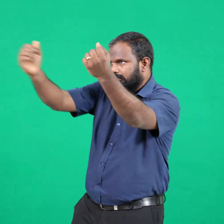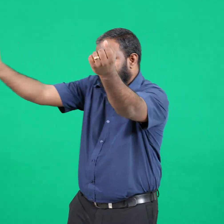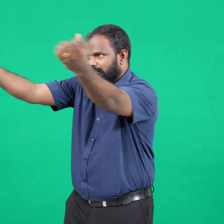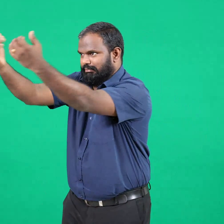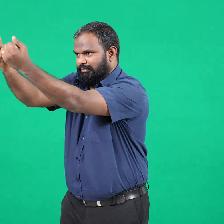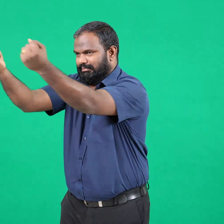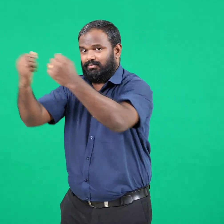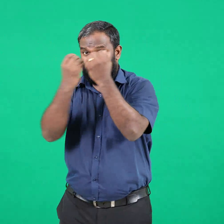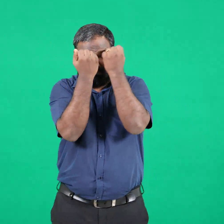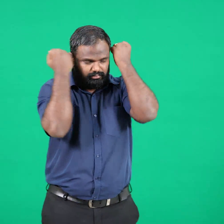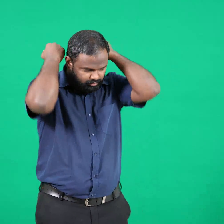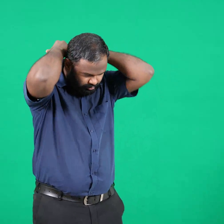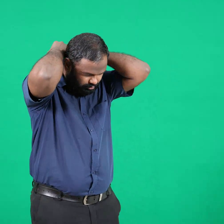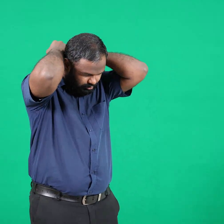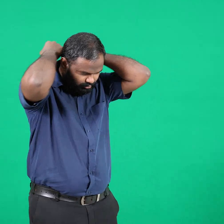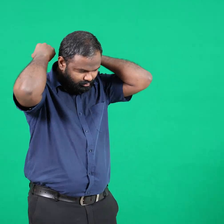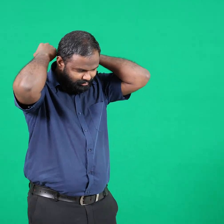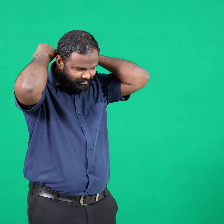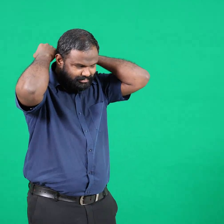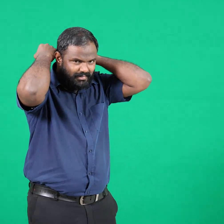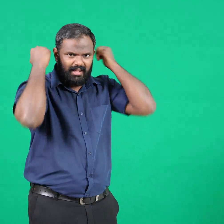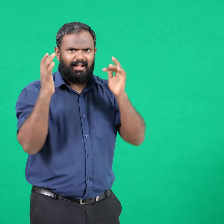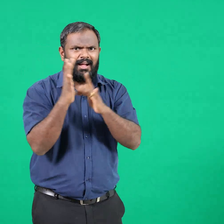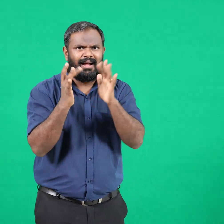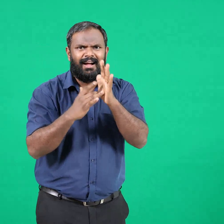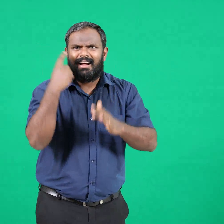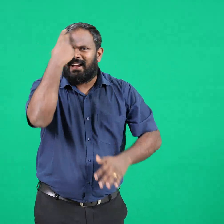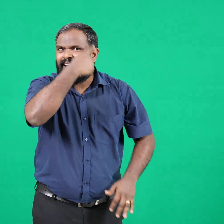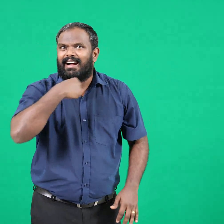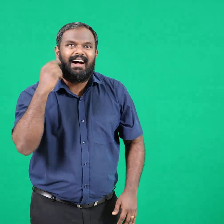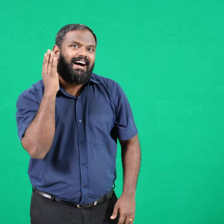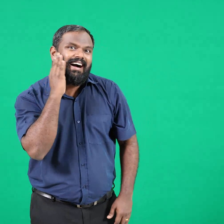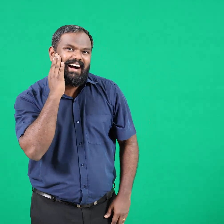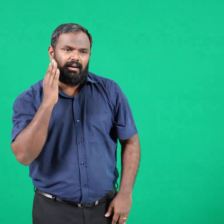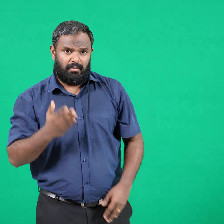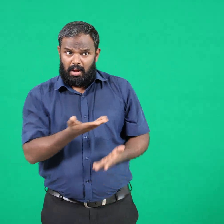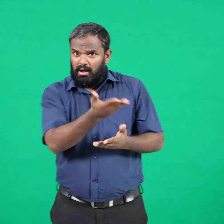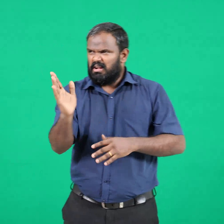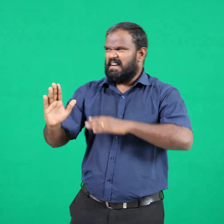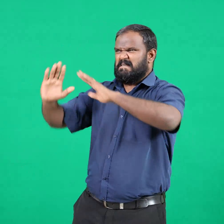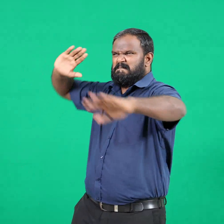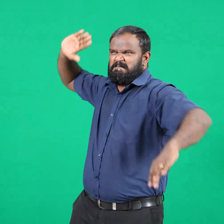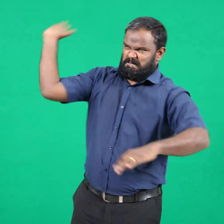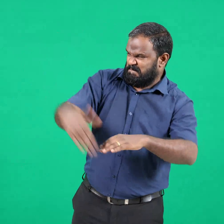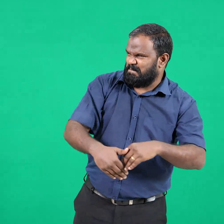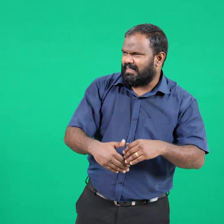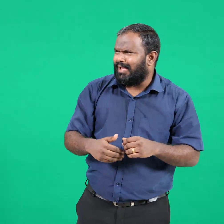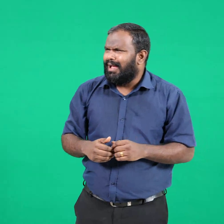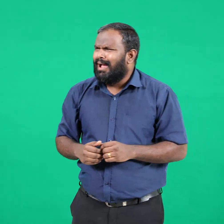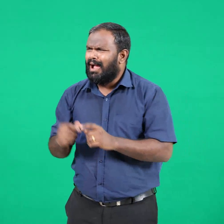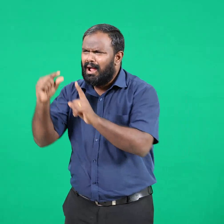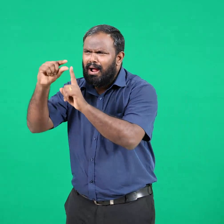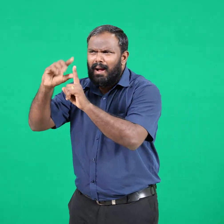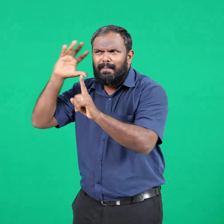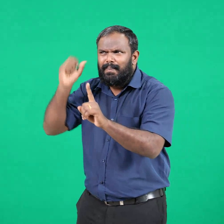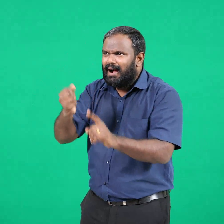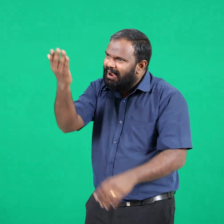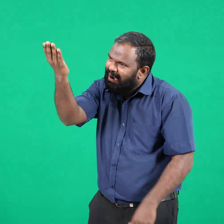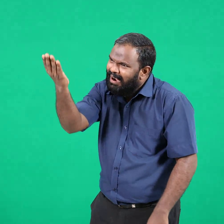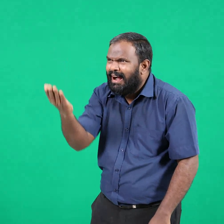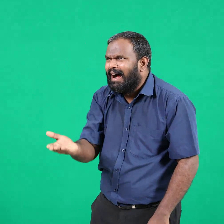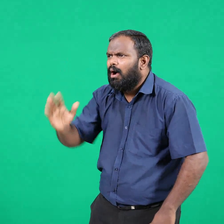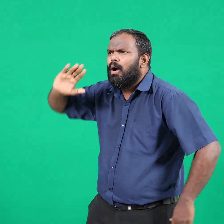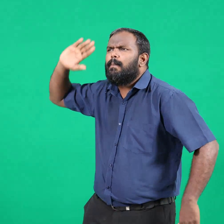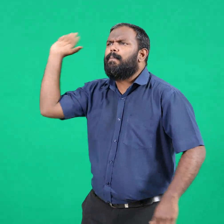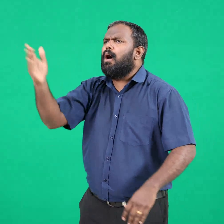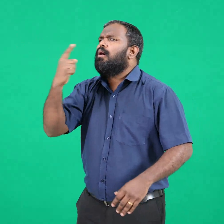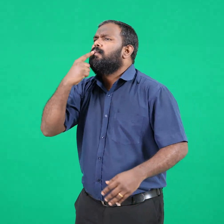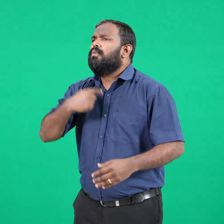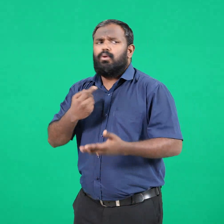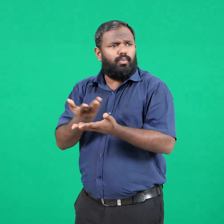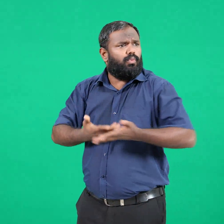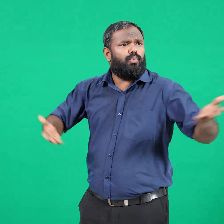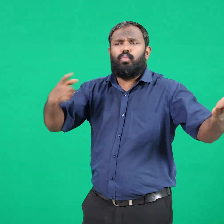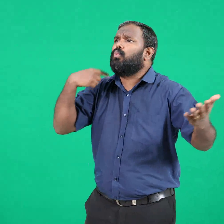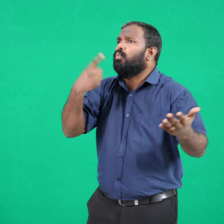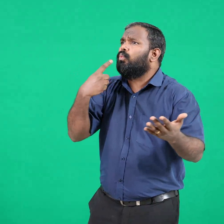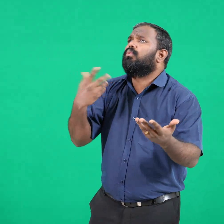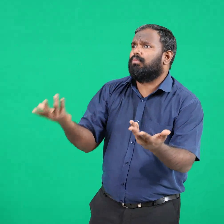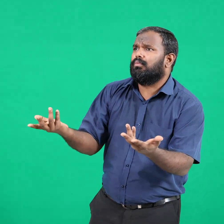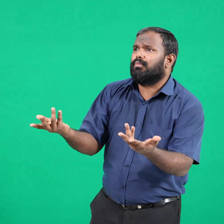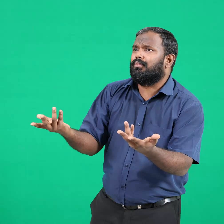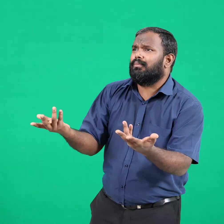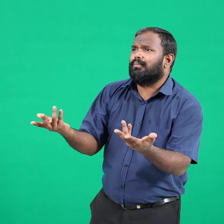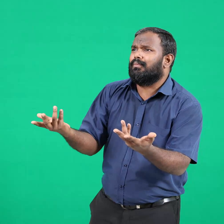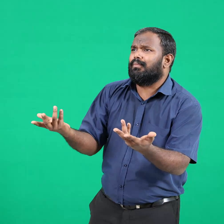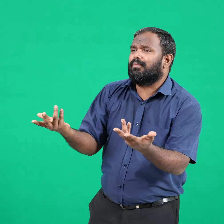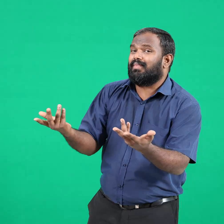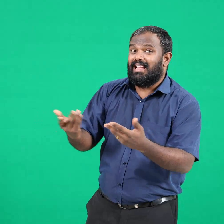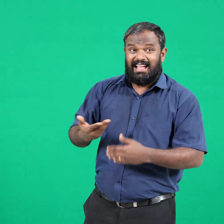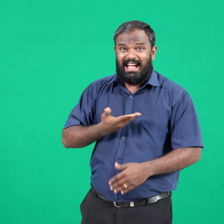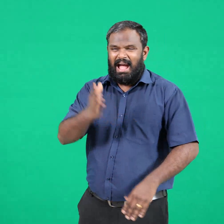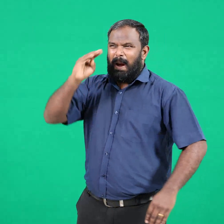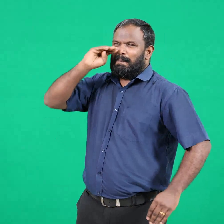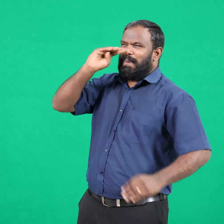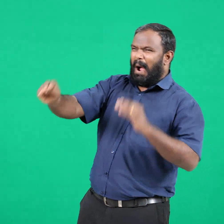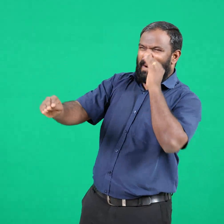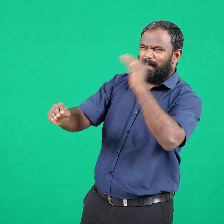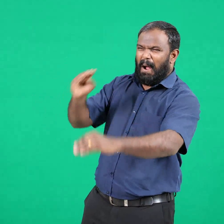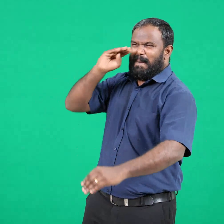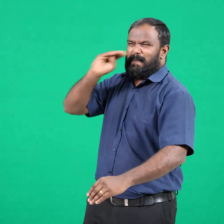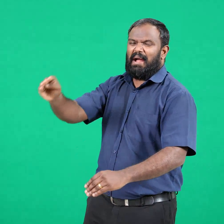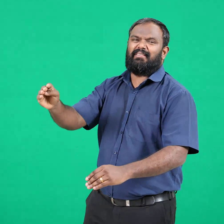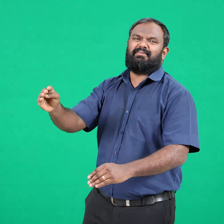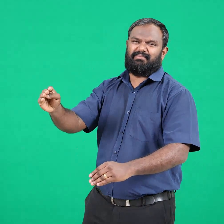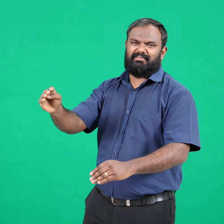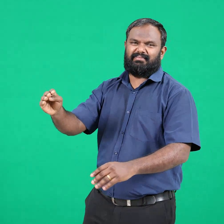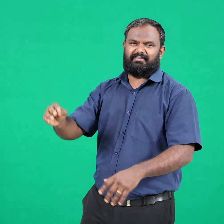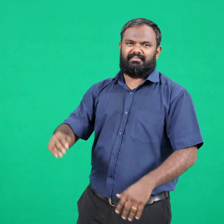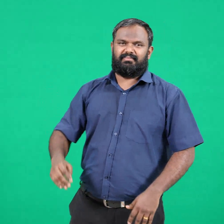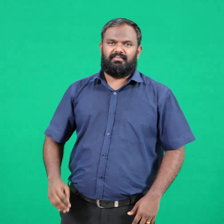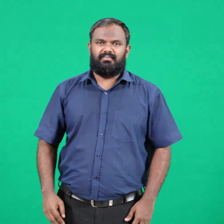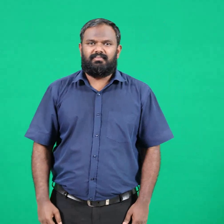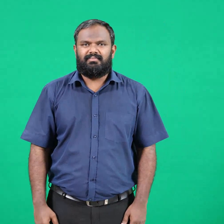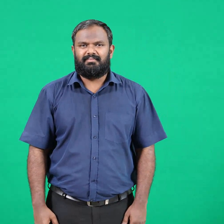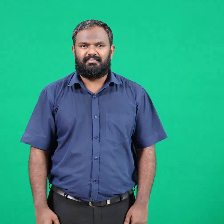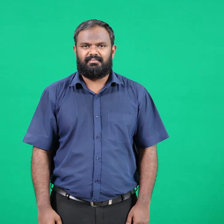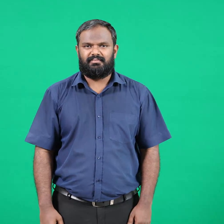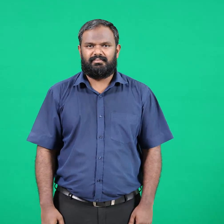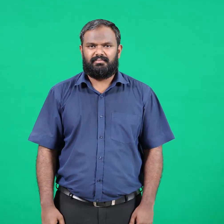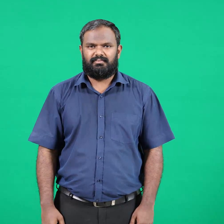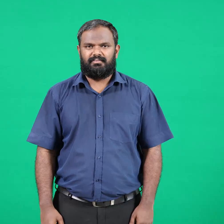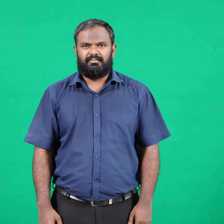Who hit You?" And they said many other blasphemous things against Him.